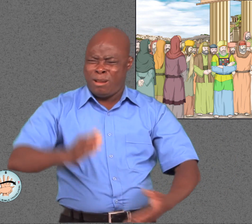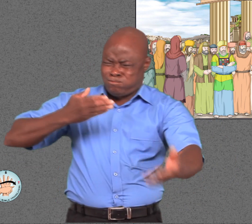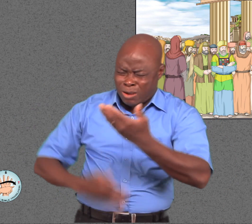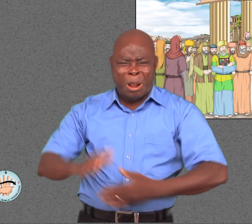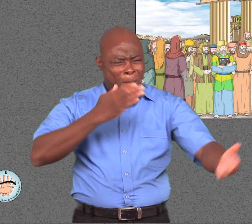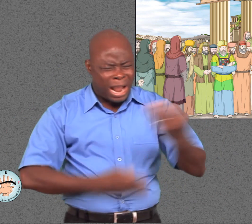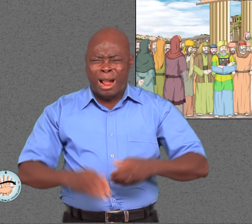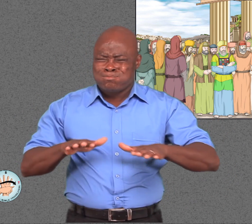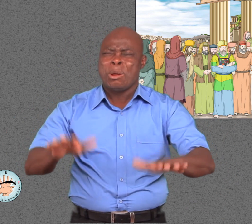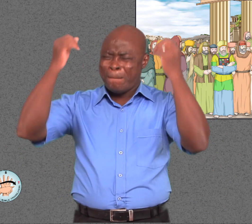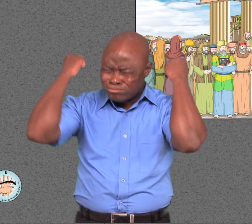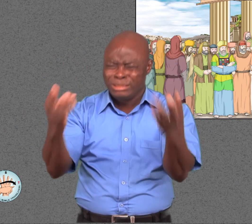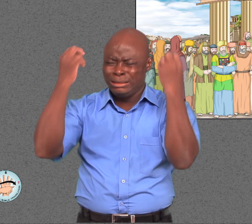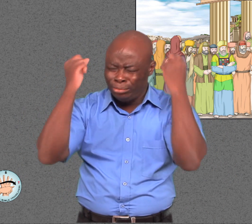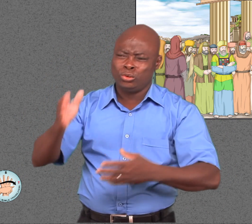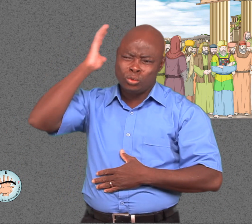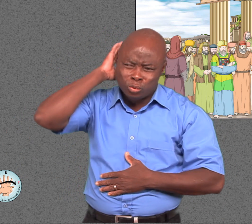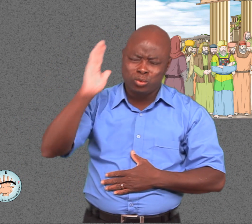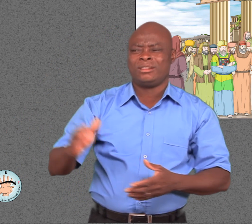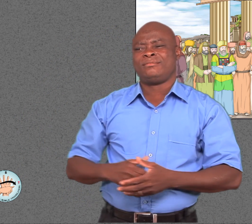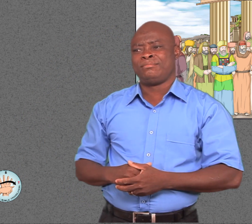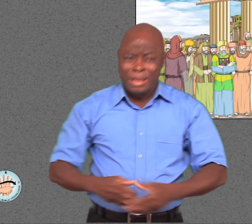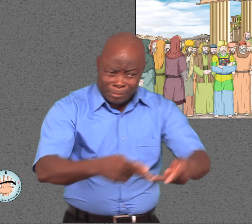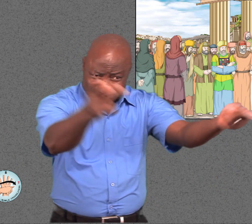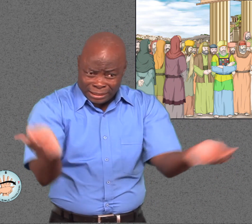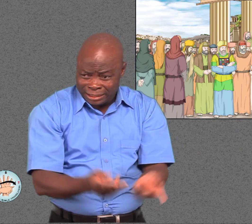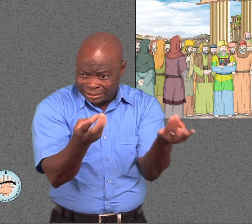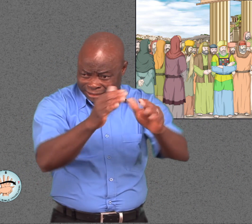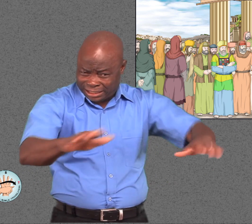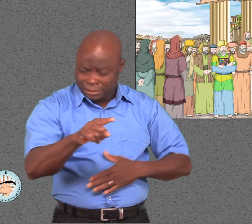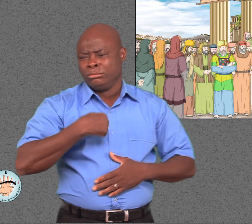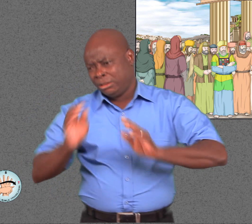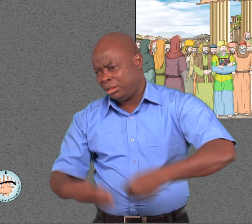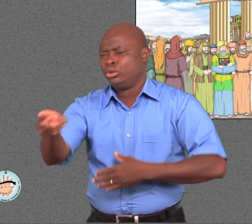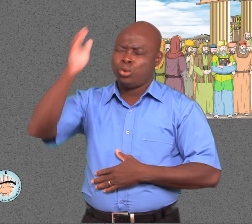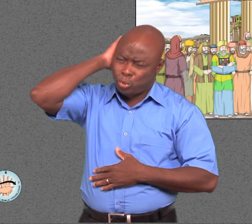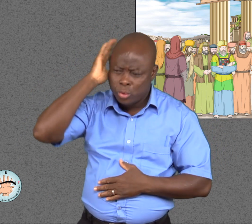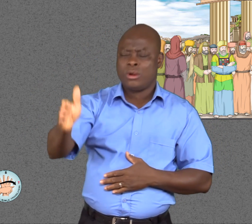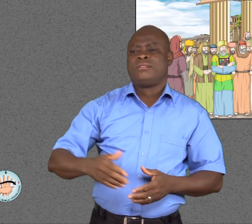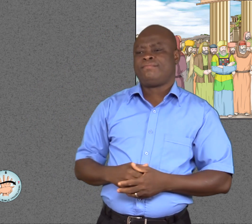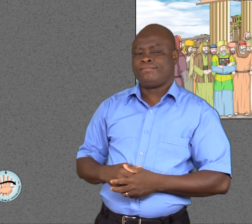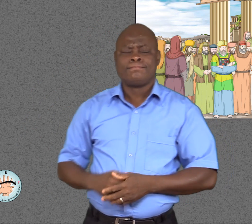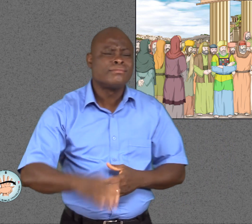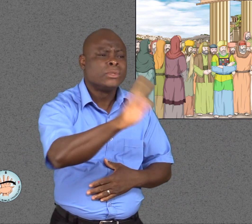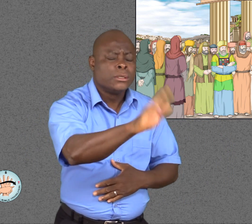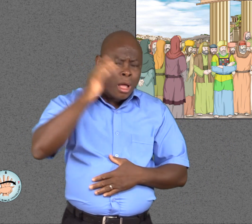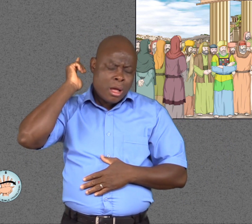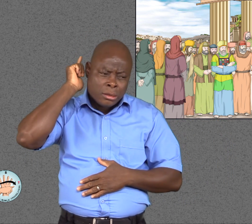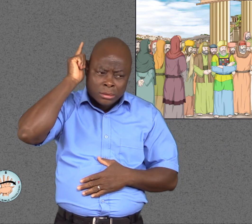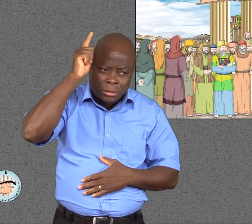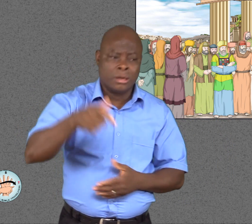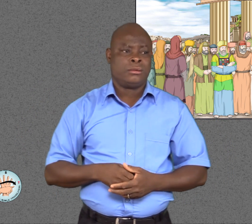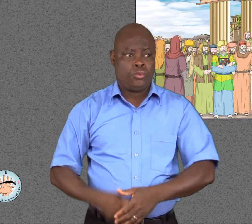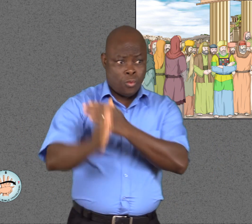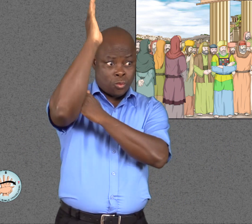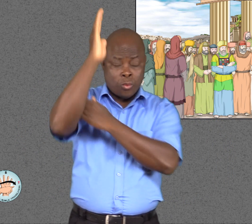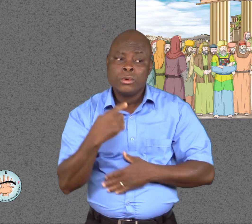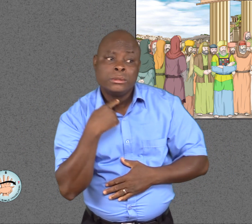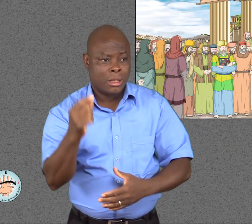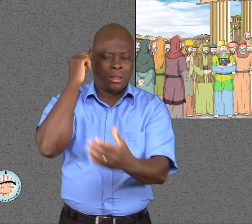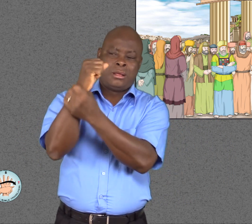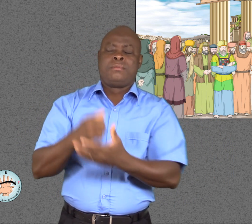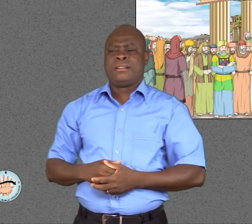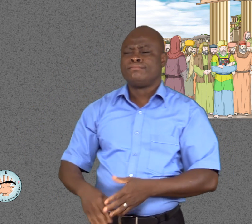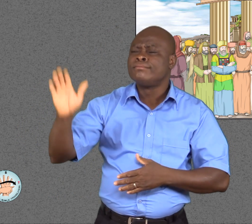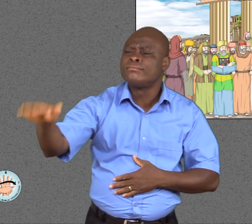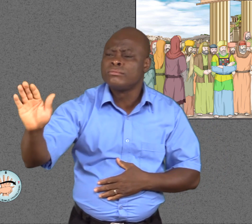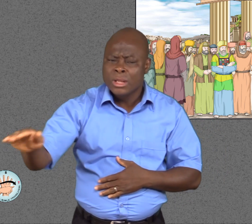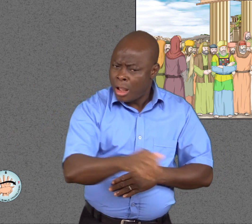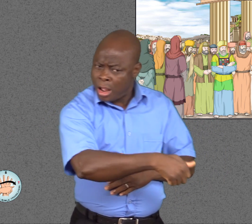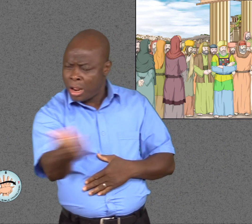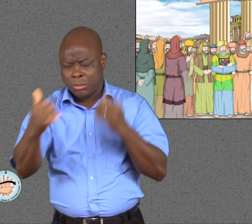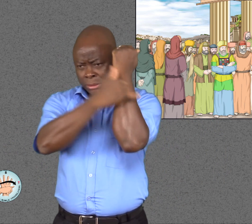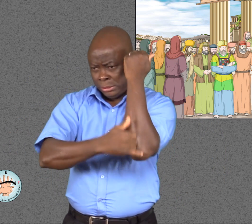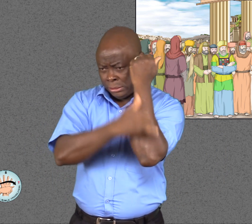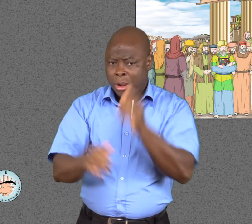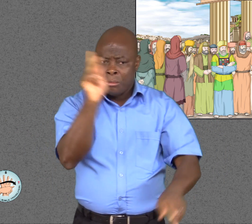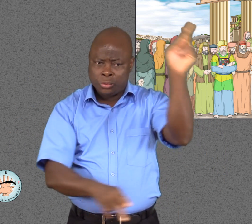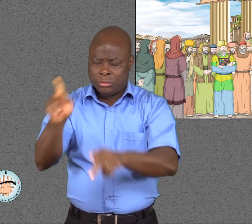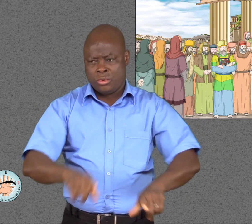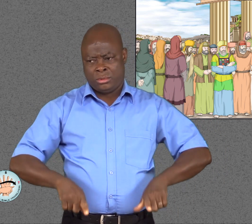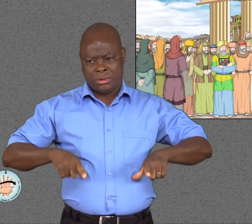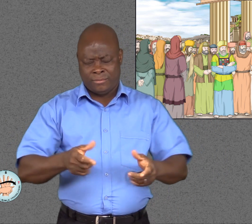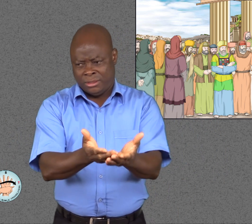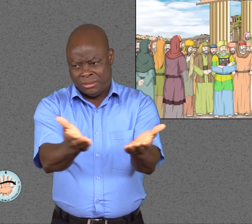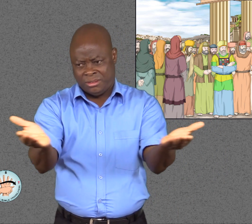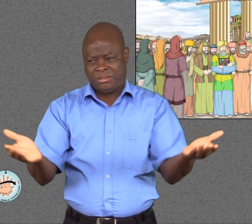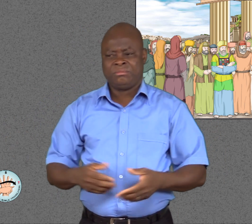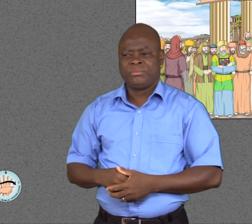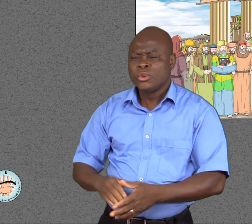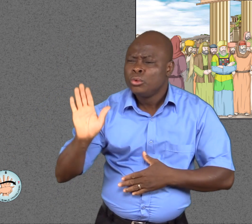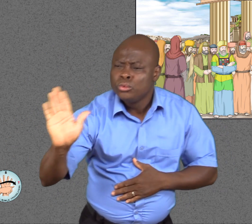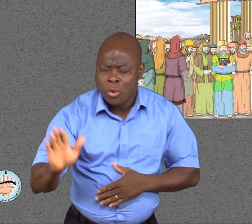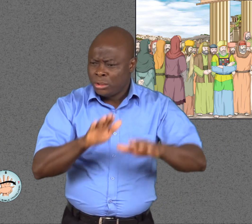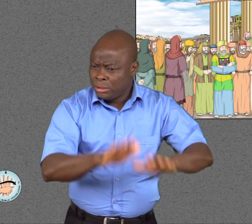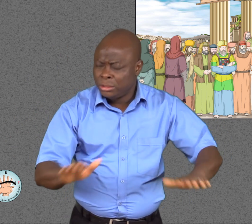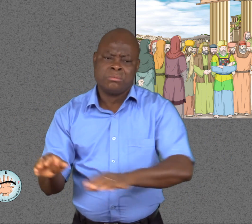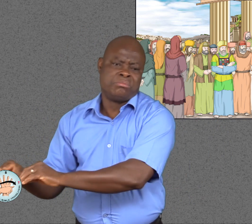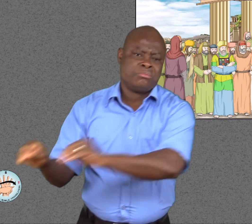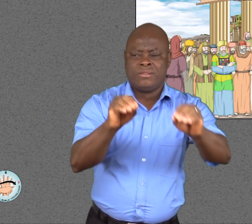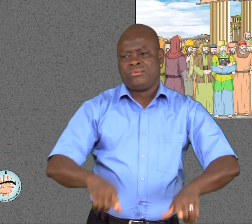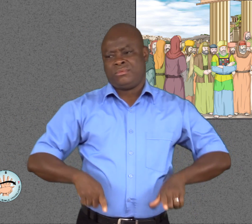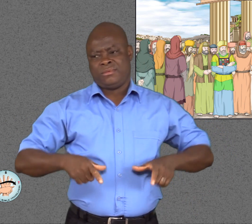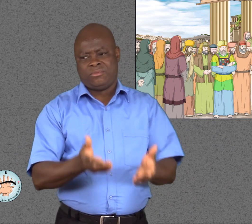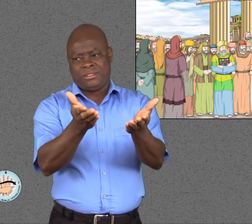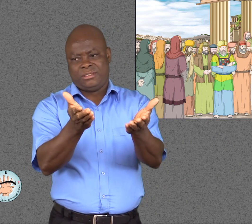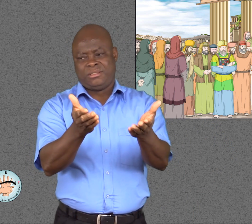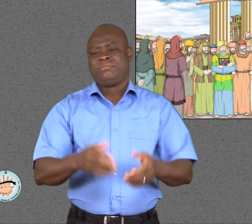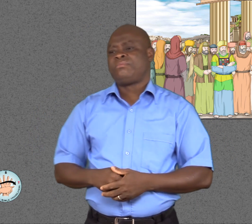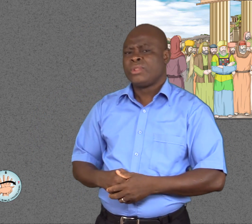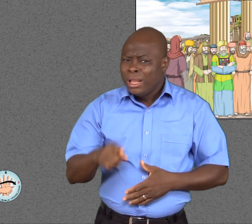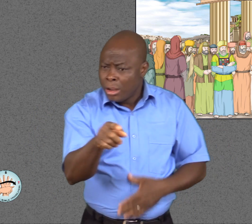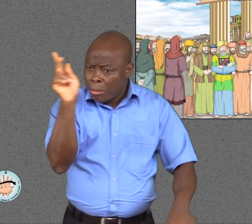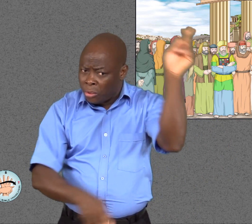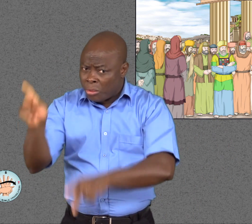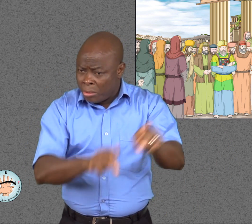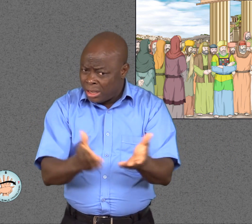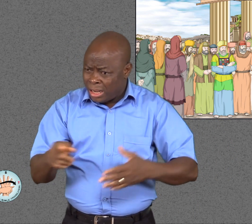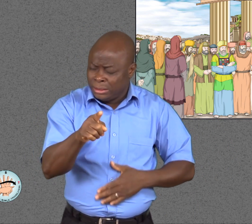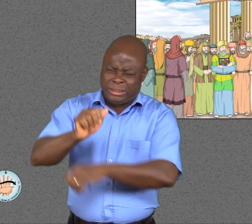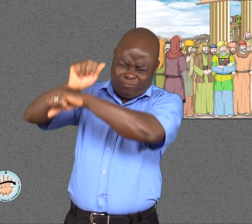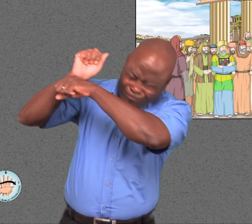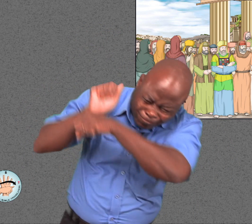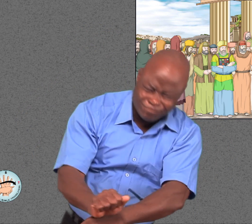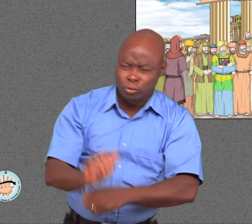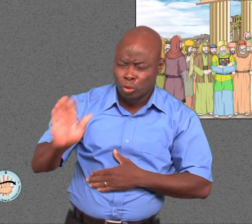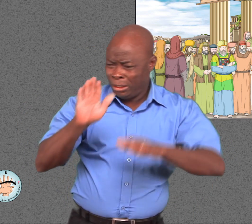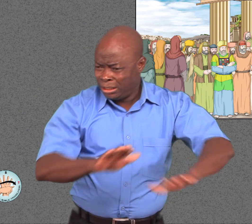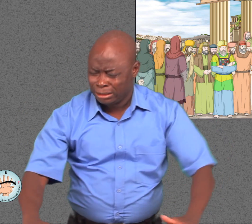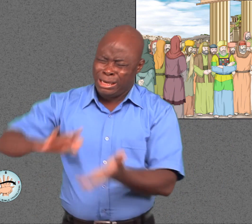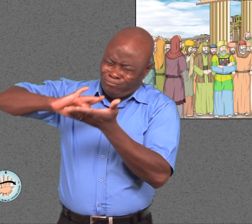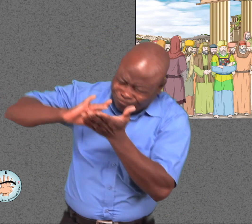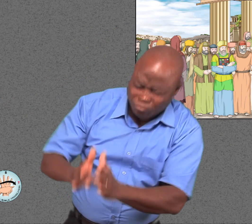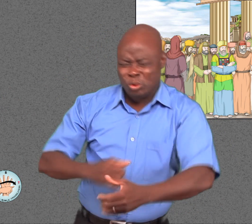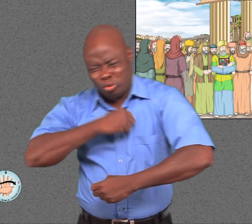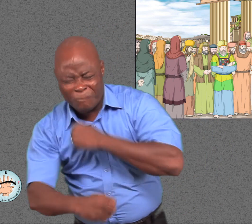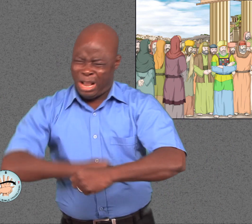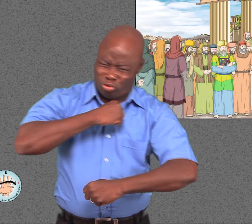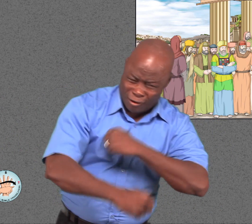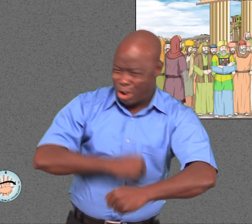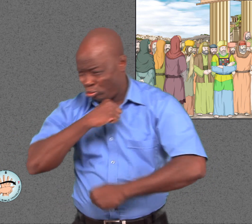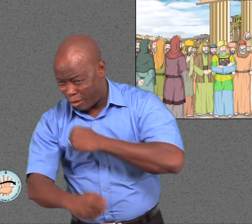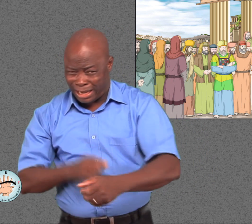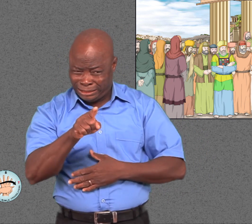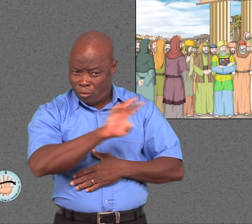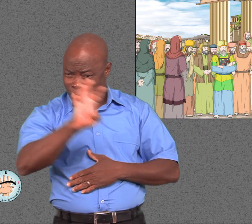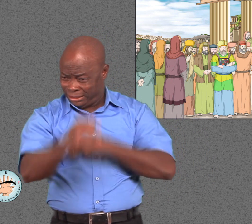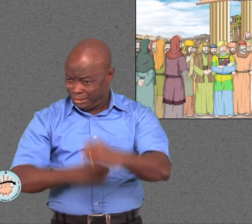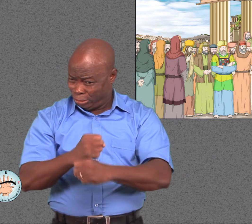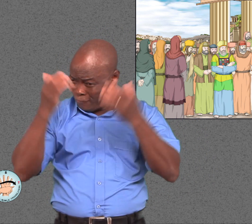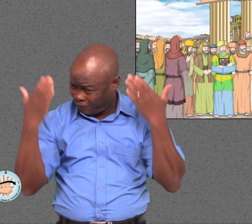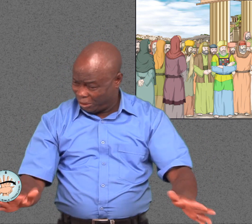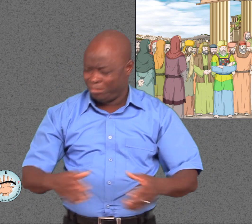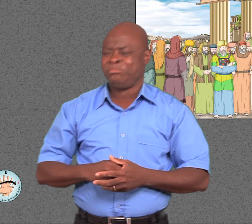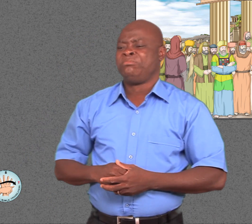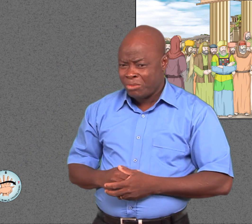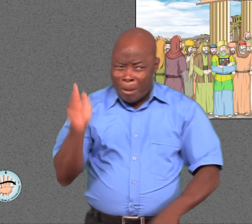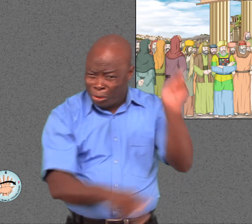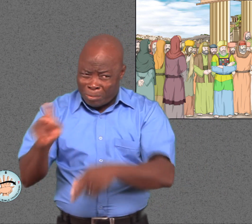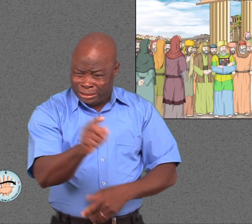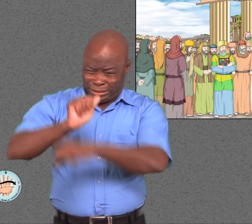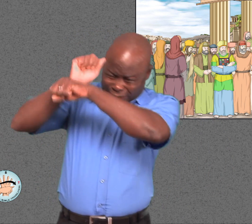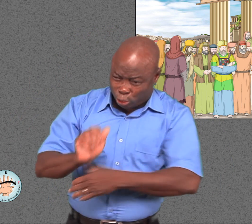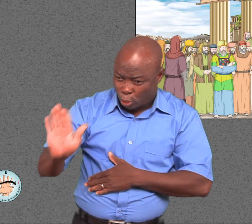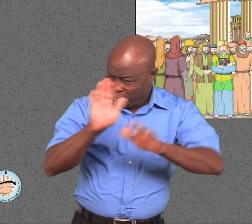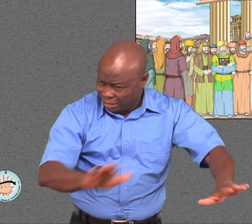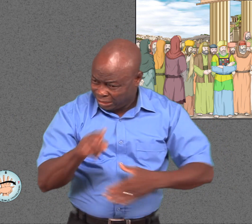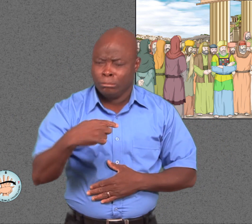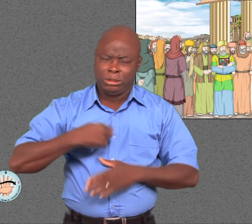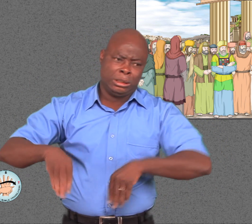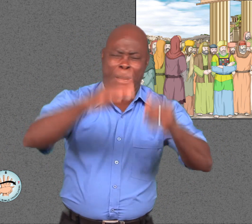God told him that his descendants would be foreigners in a strange land, and that they would be enslaved and mistreated four hundred years.